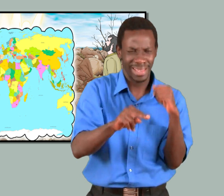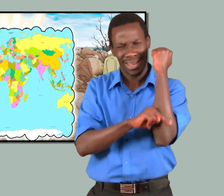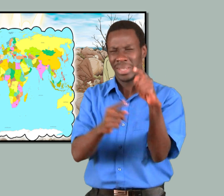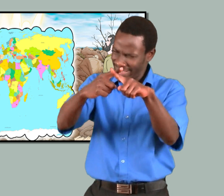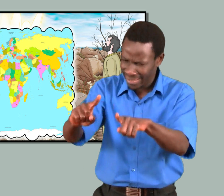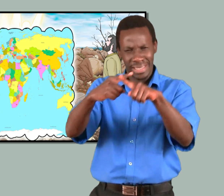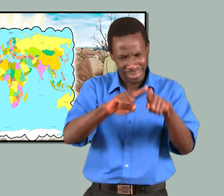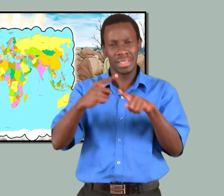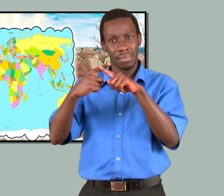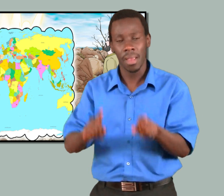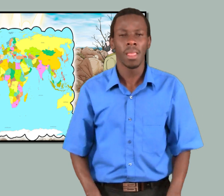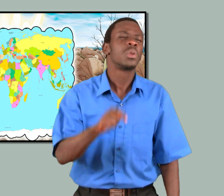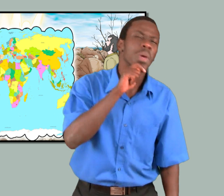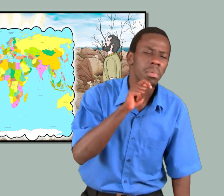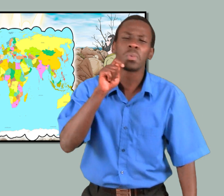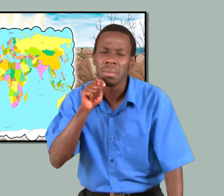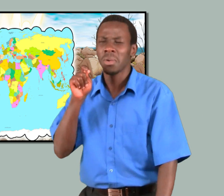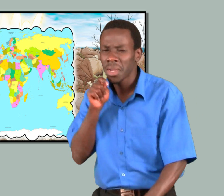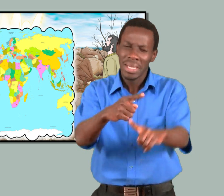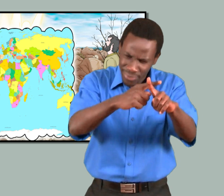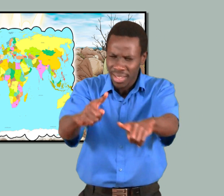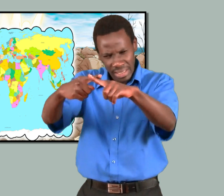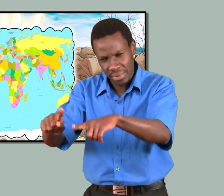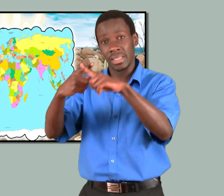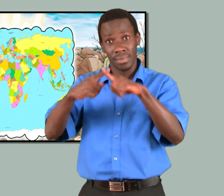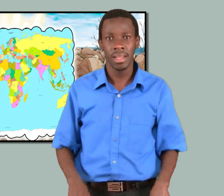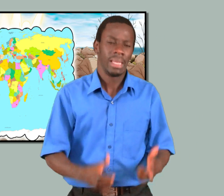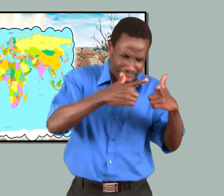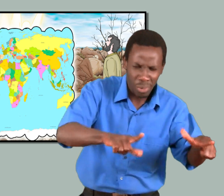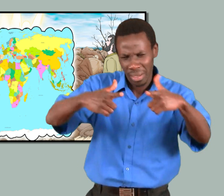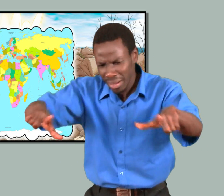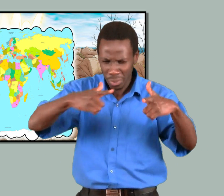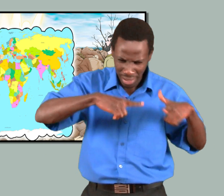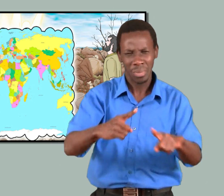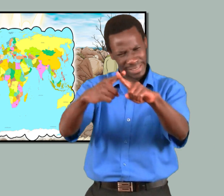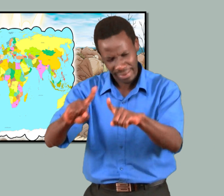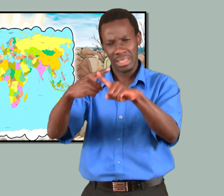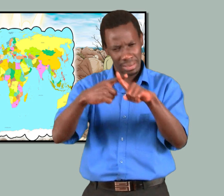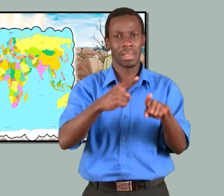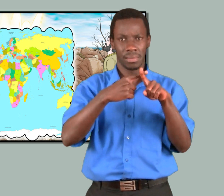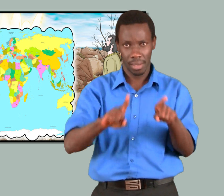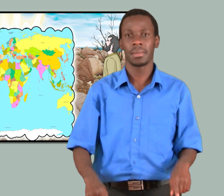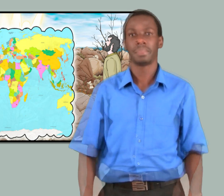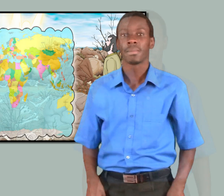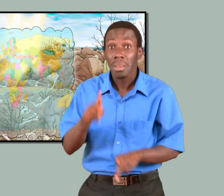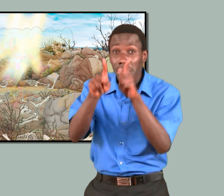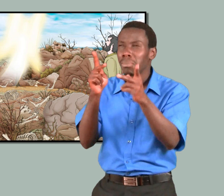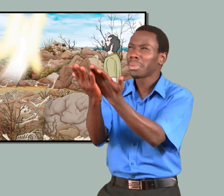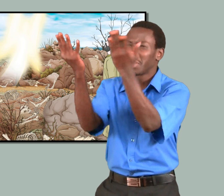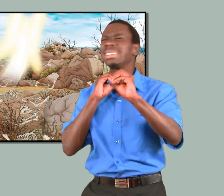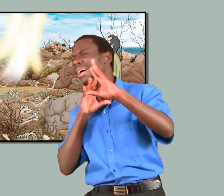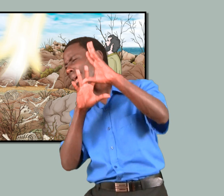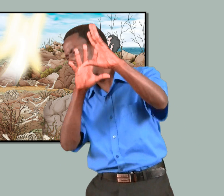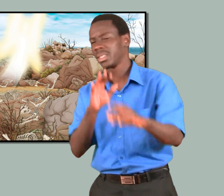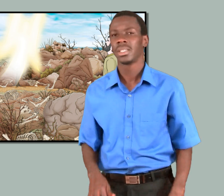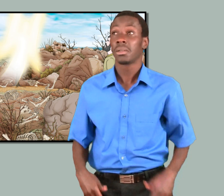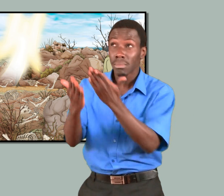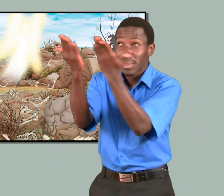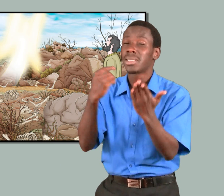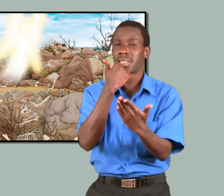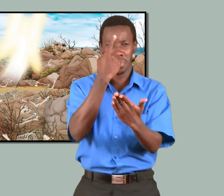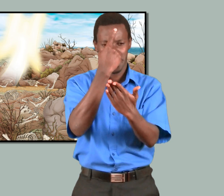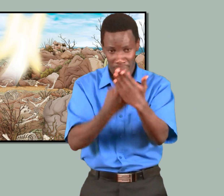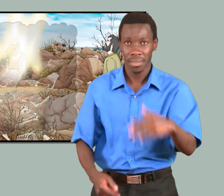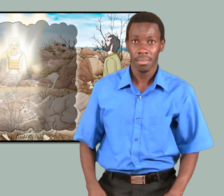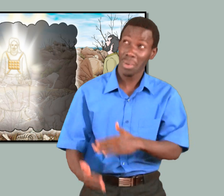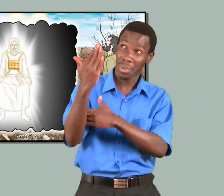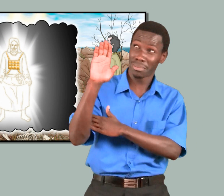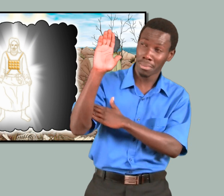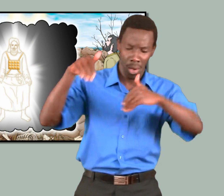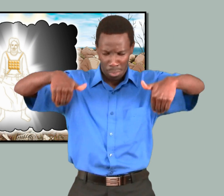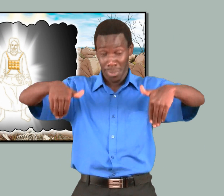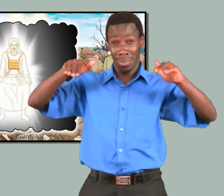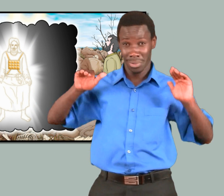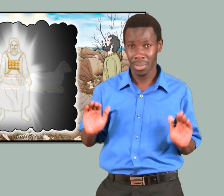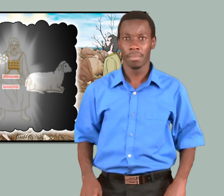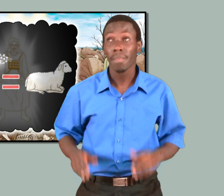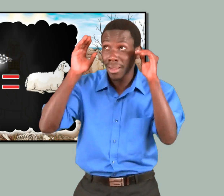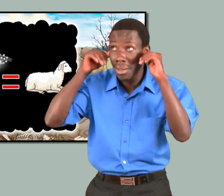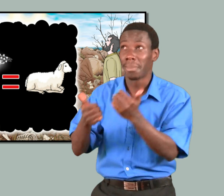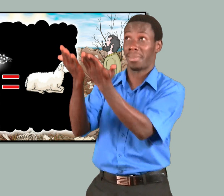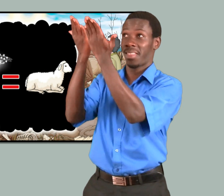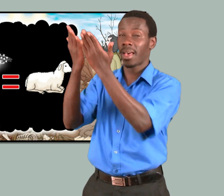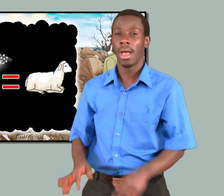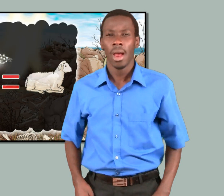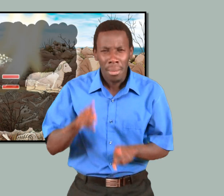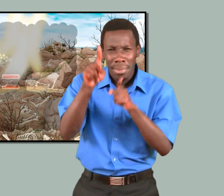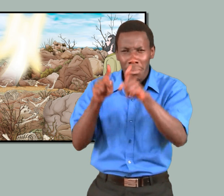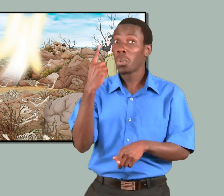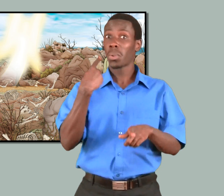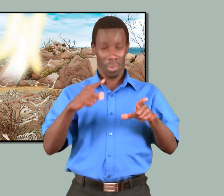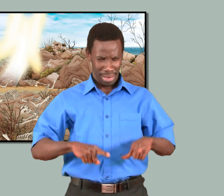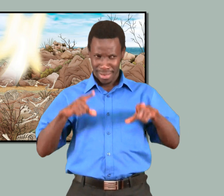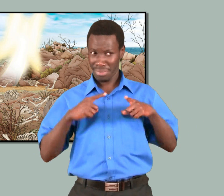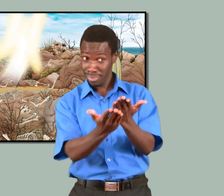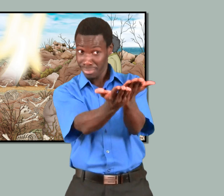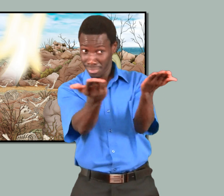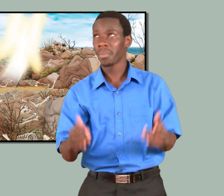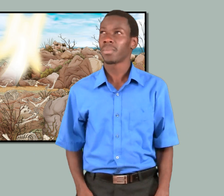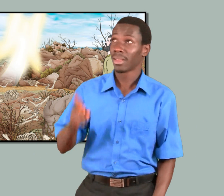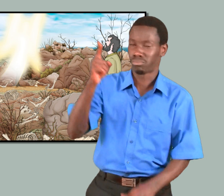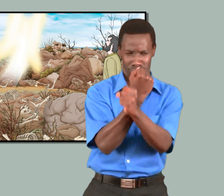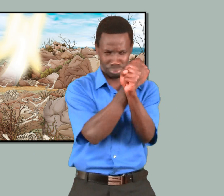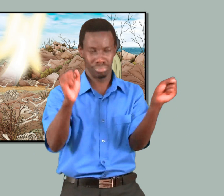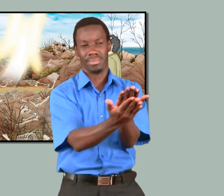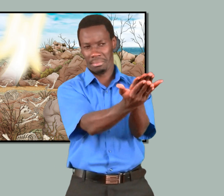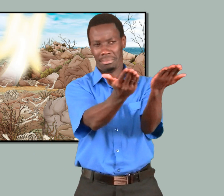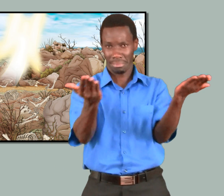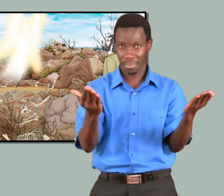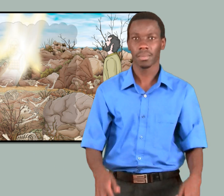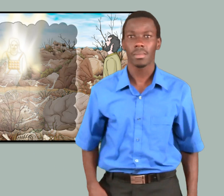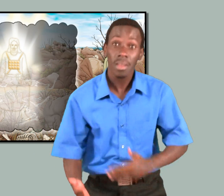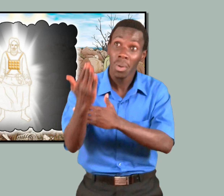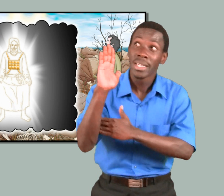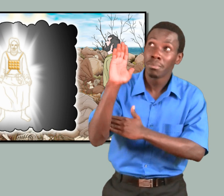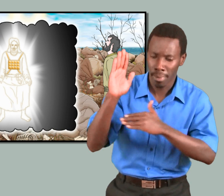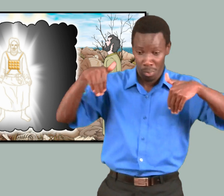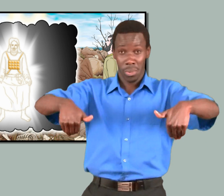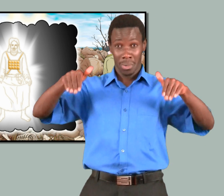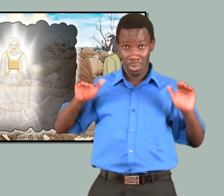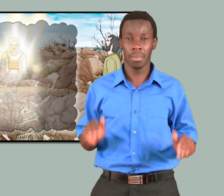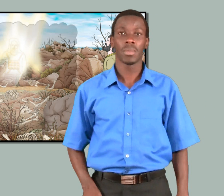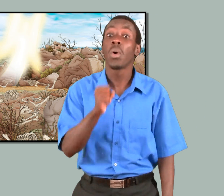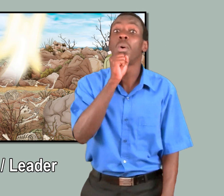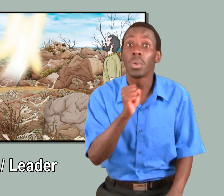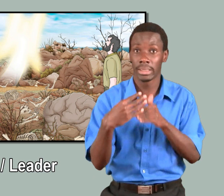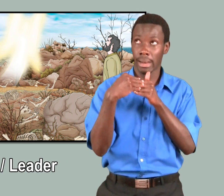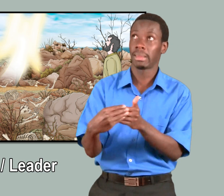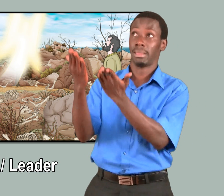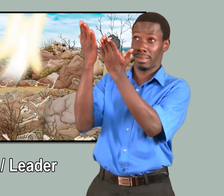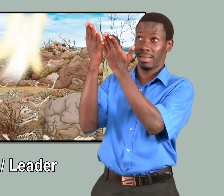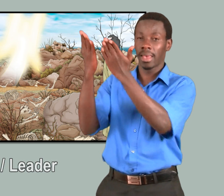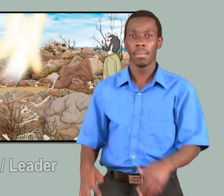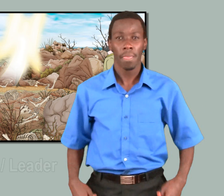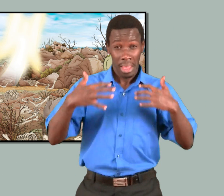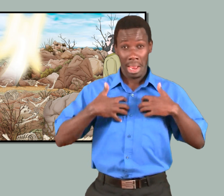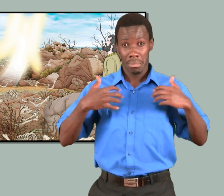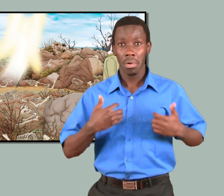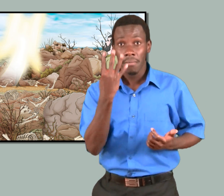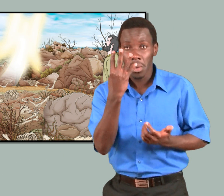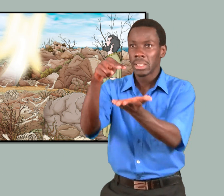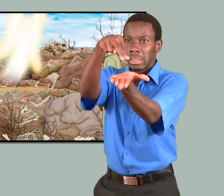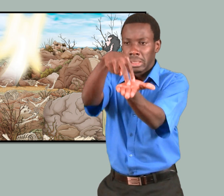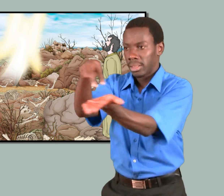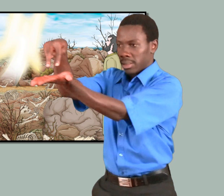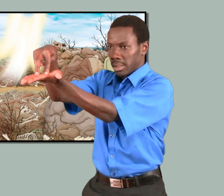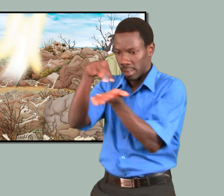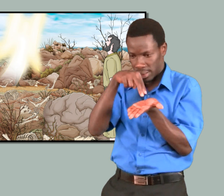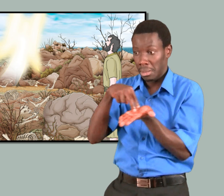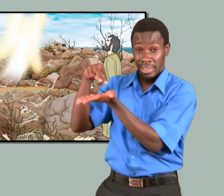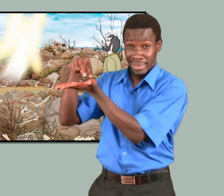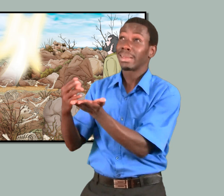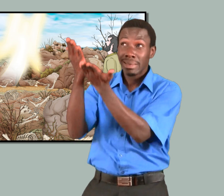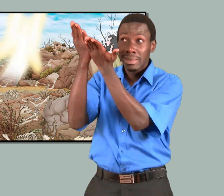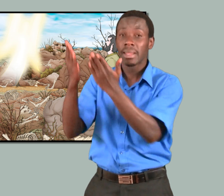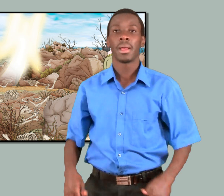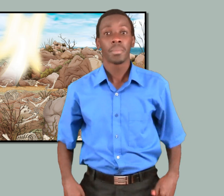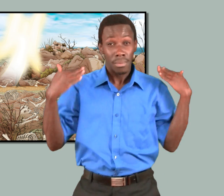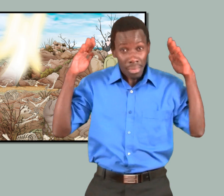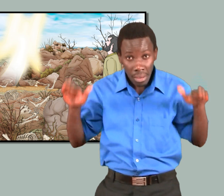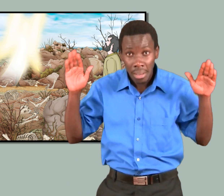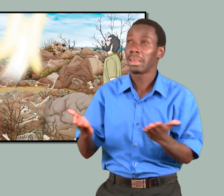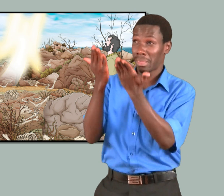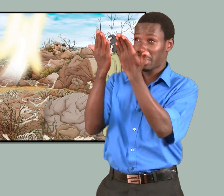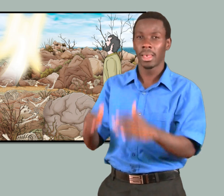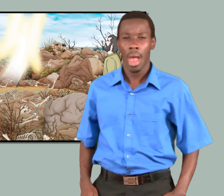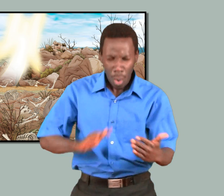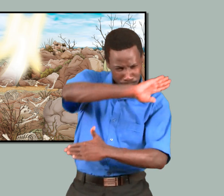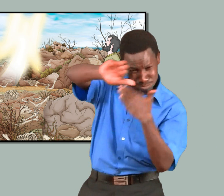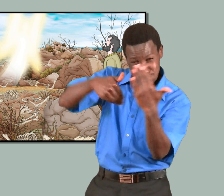And they cried out in a loud voice: “Salvation to our God, who sits on the throne, and to the Lamb!”